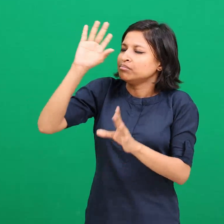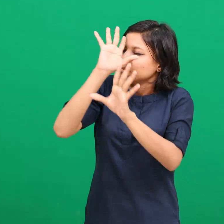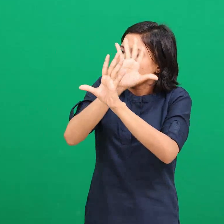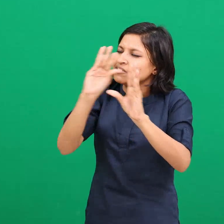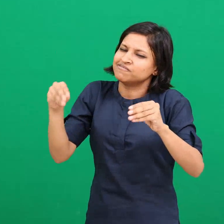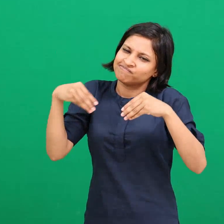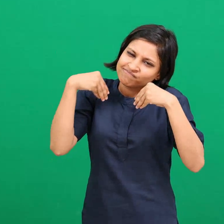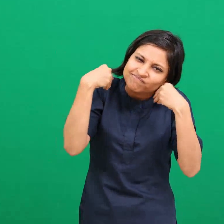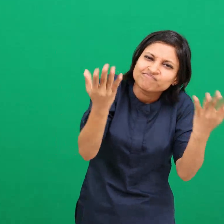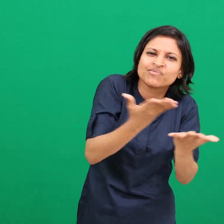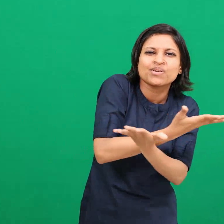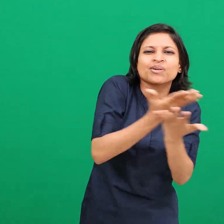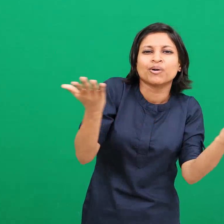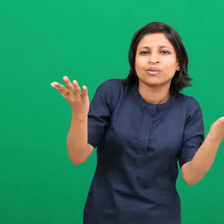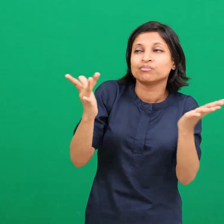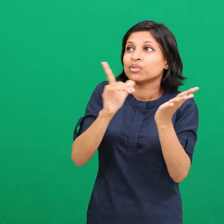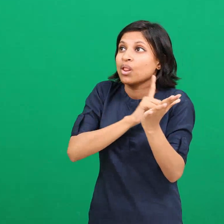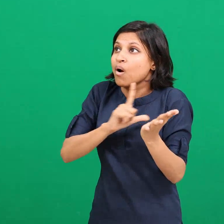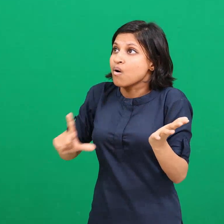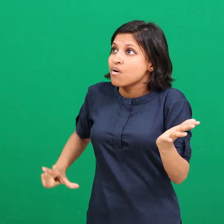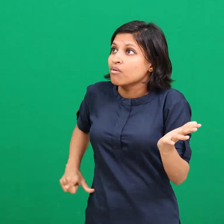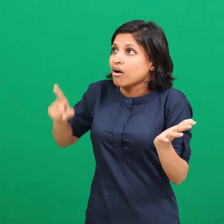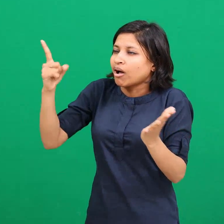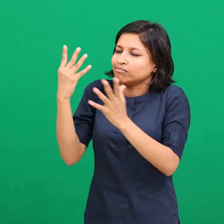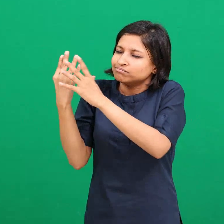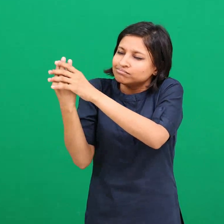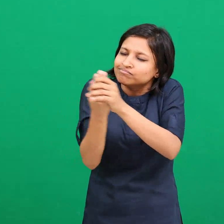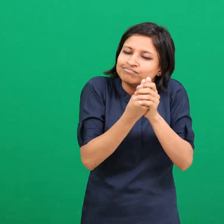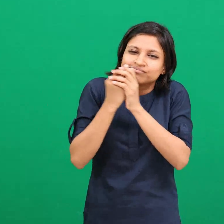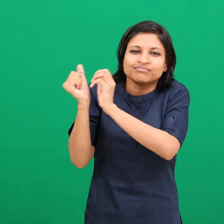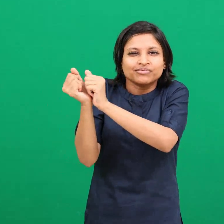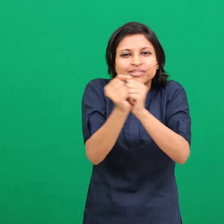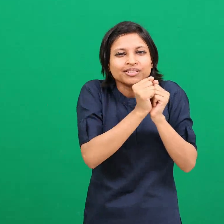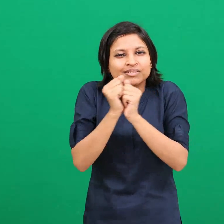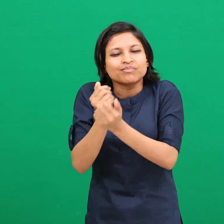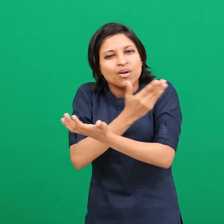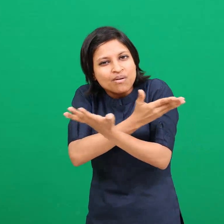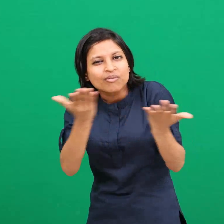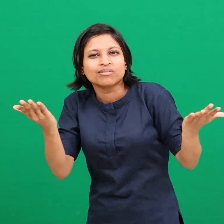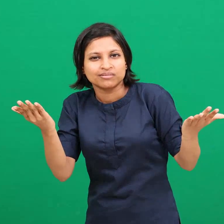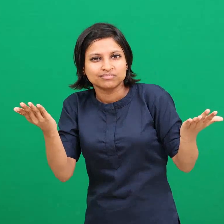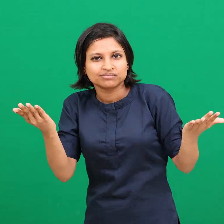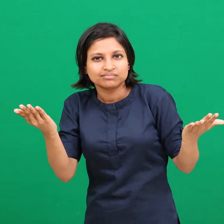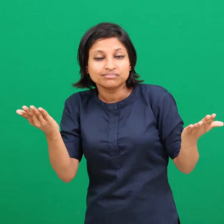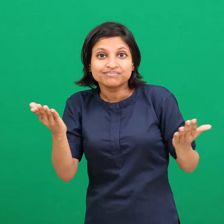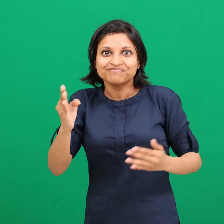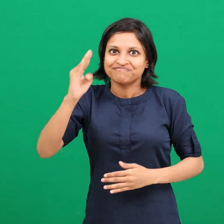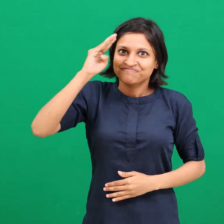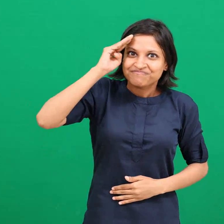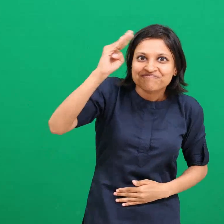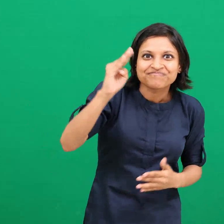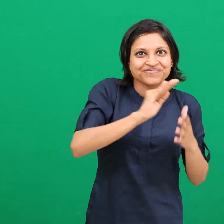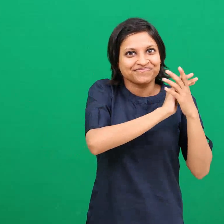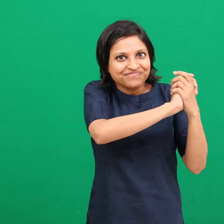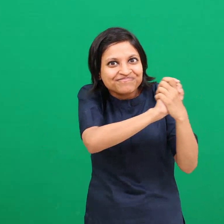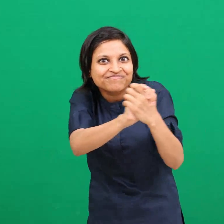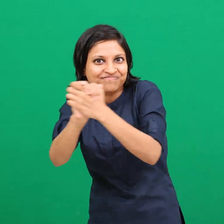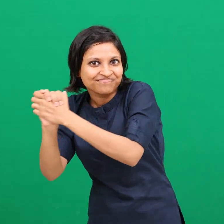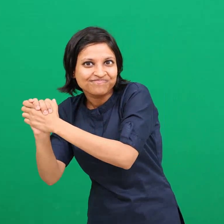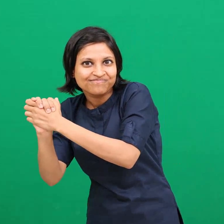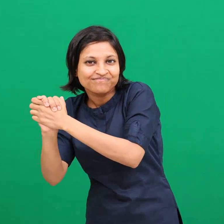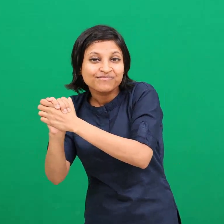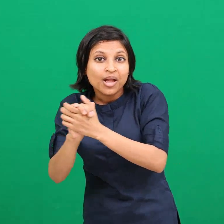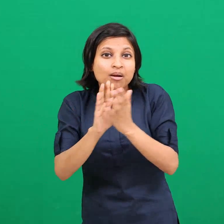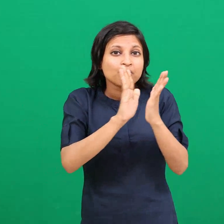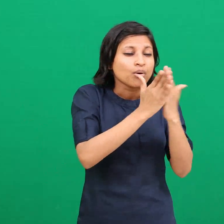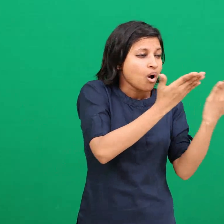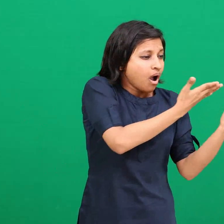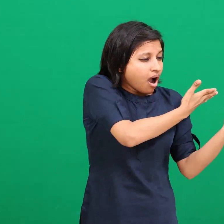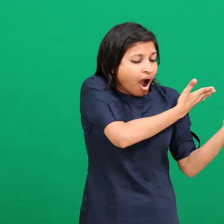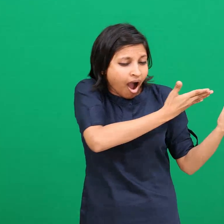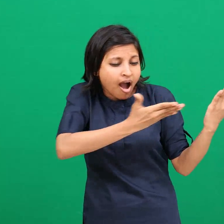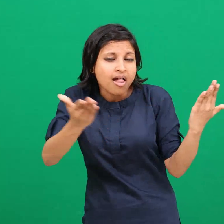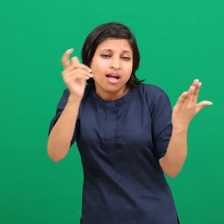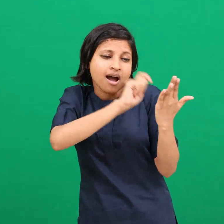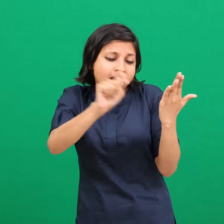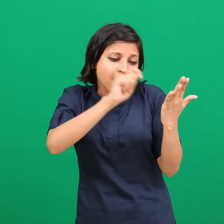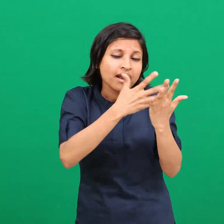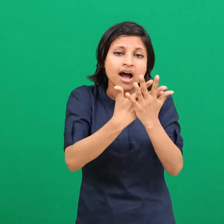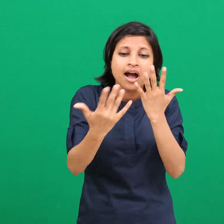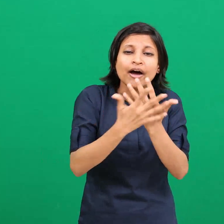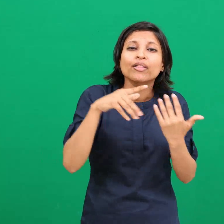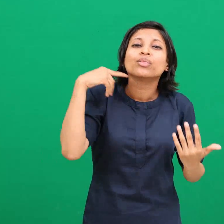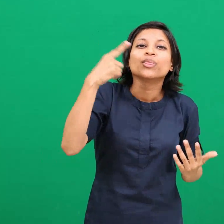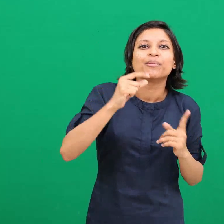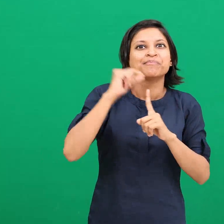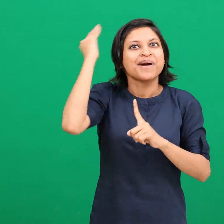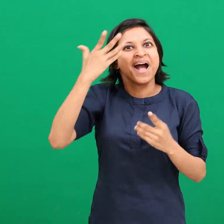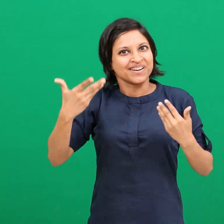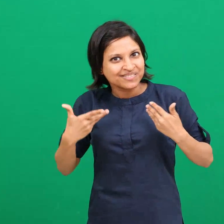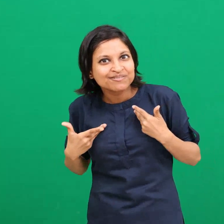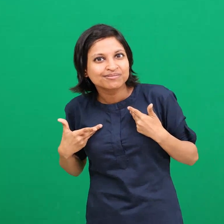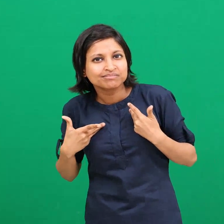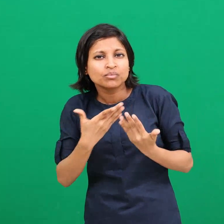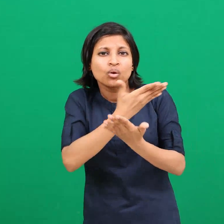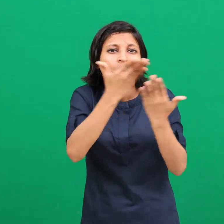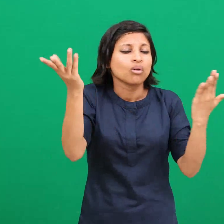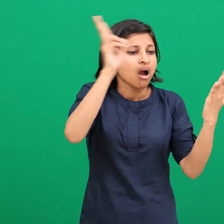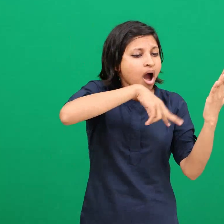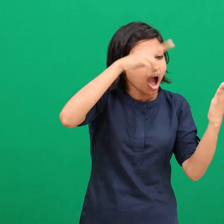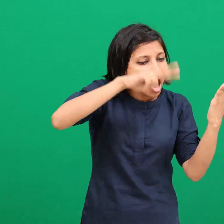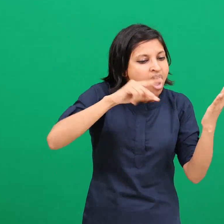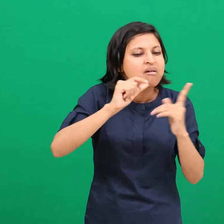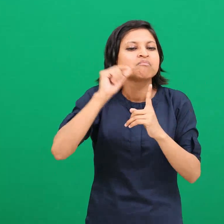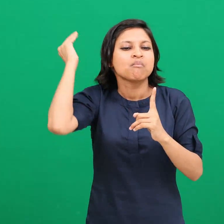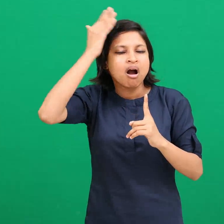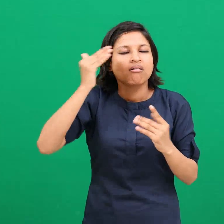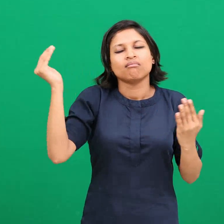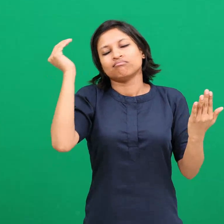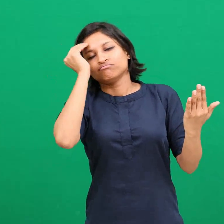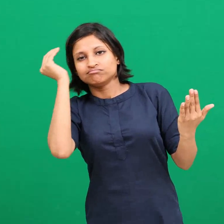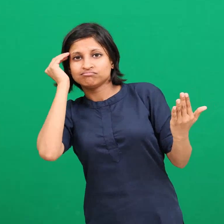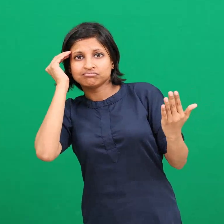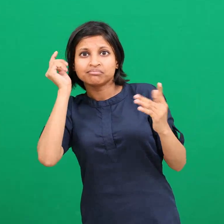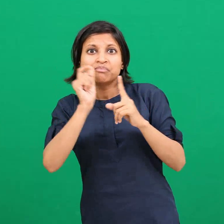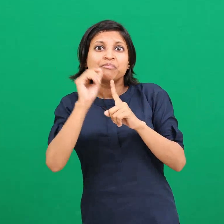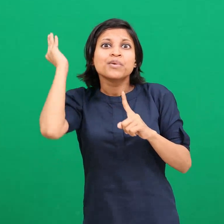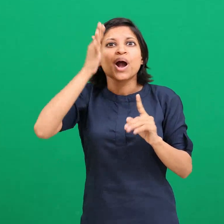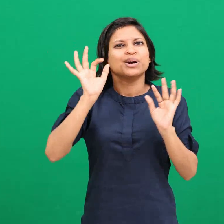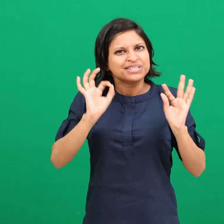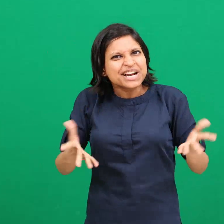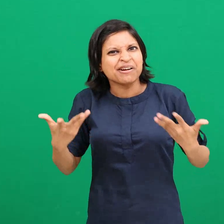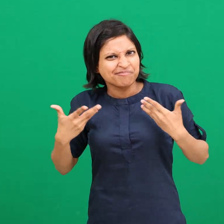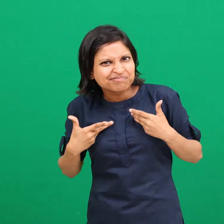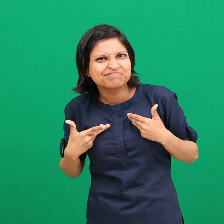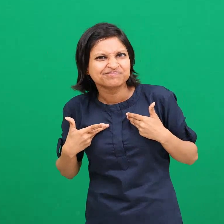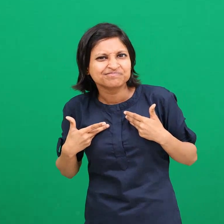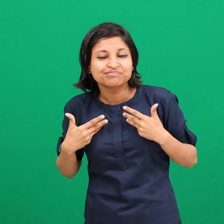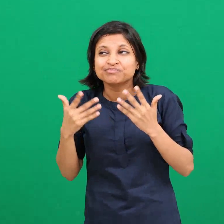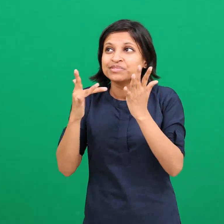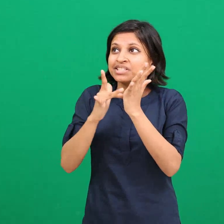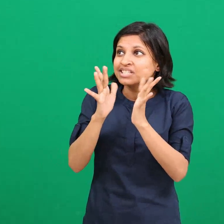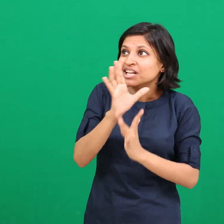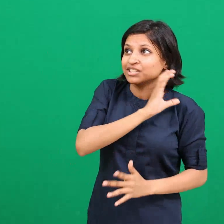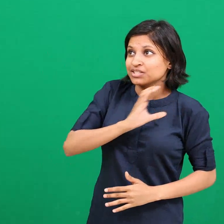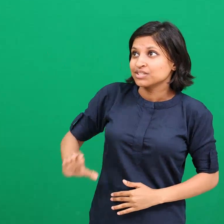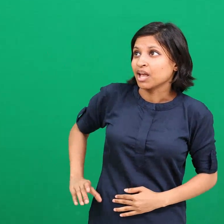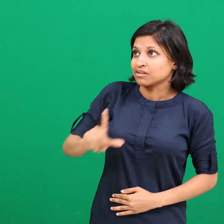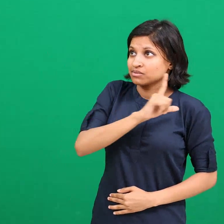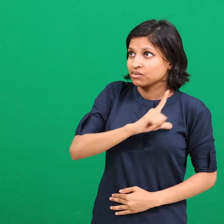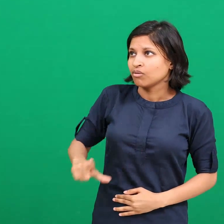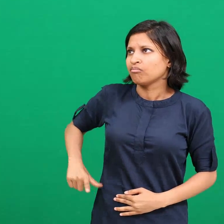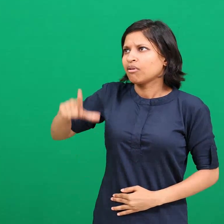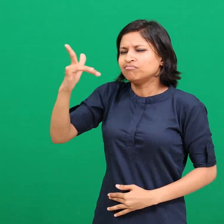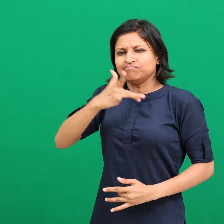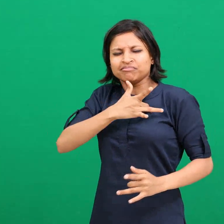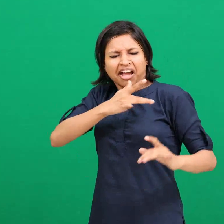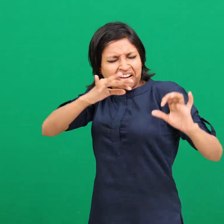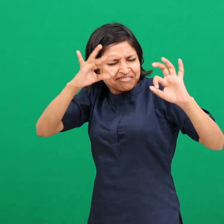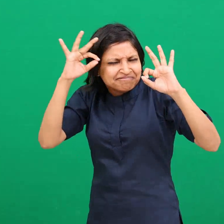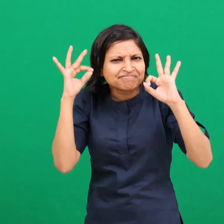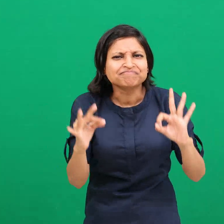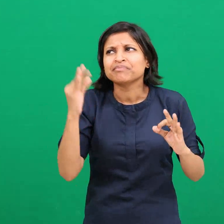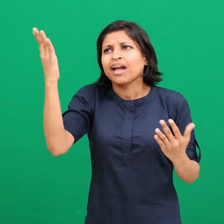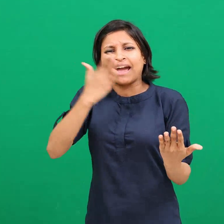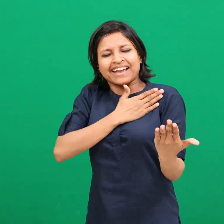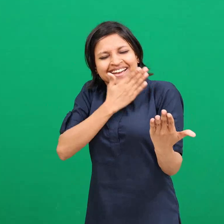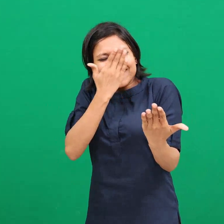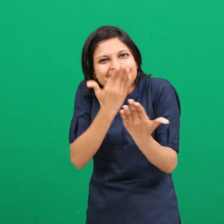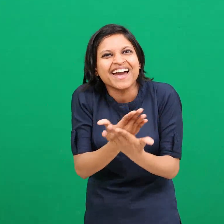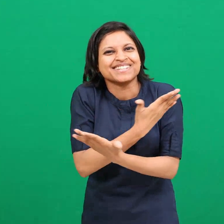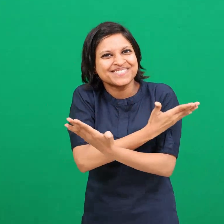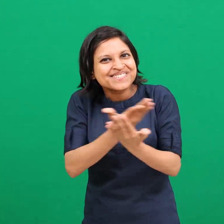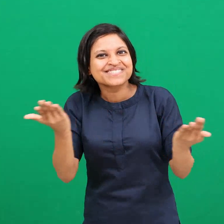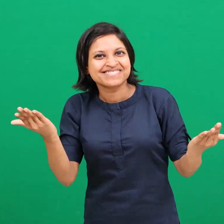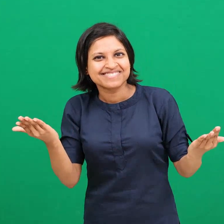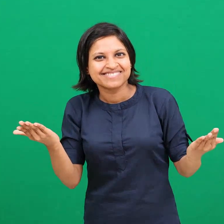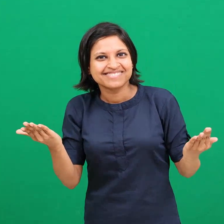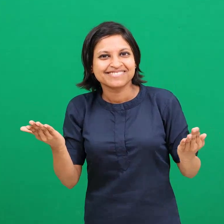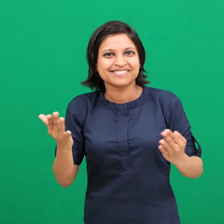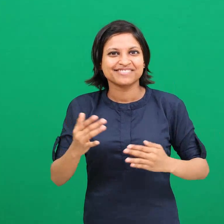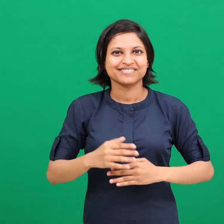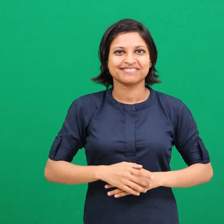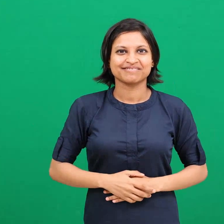The Lord be with all of you. This greeting is in my own hand- Paul. This is my mark in every letter; it is the way I write.